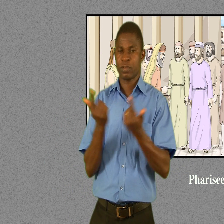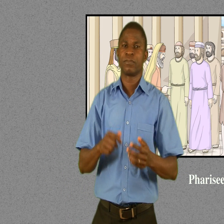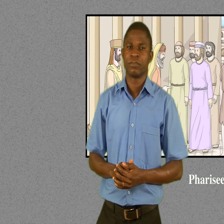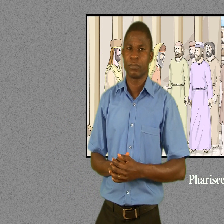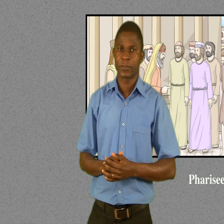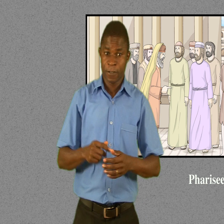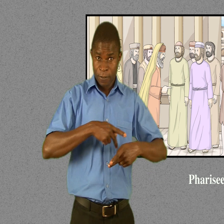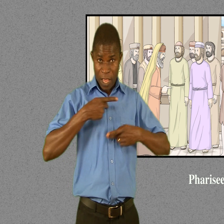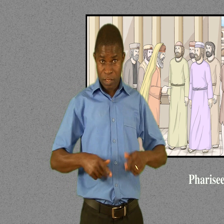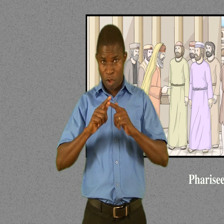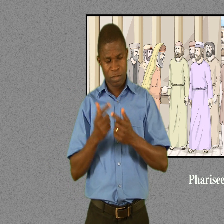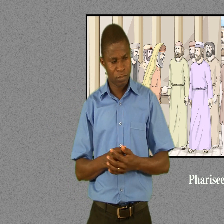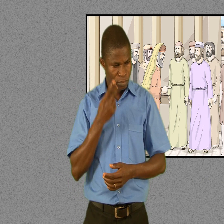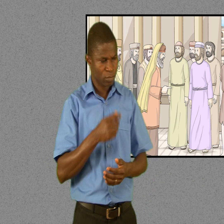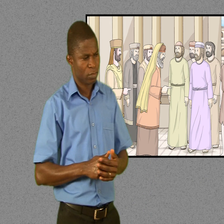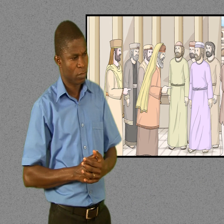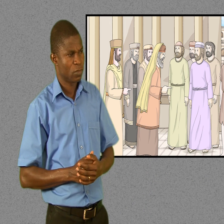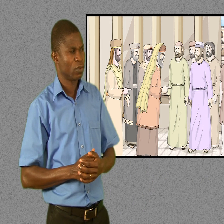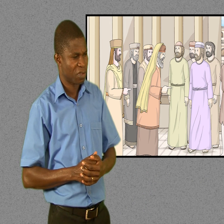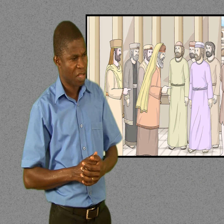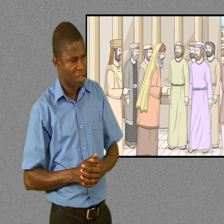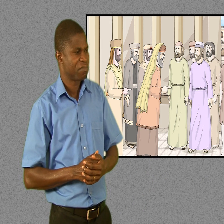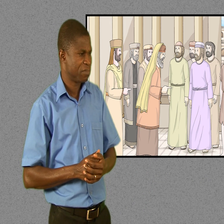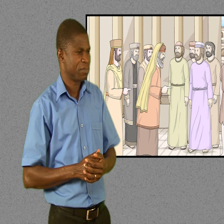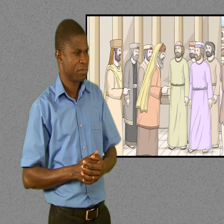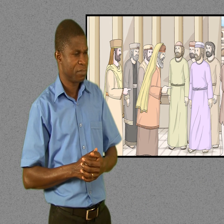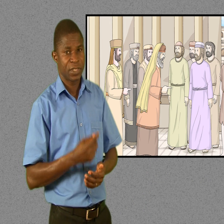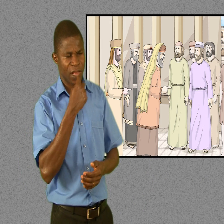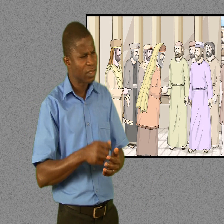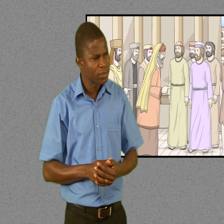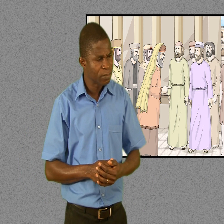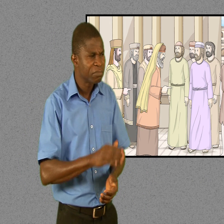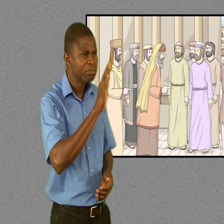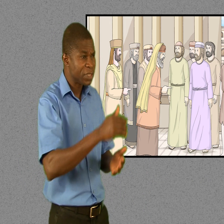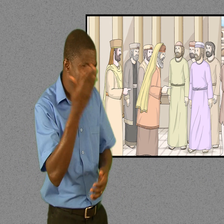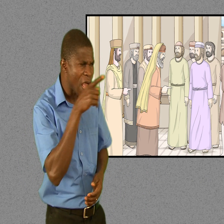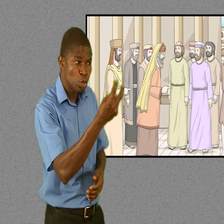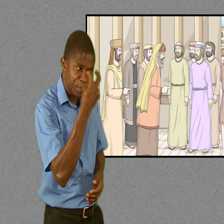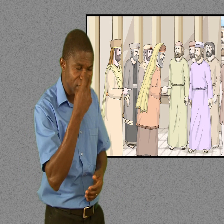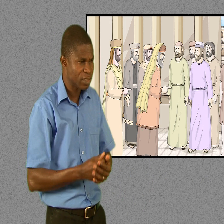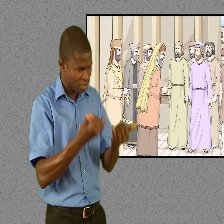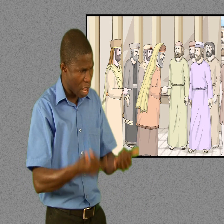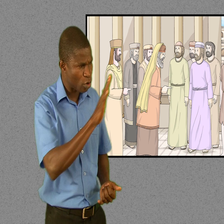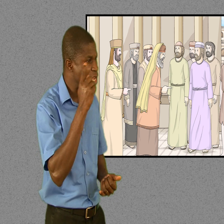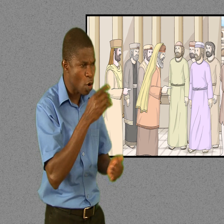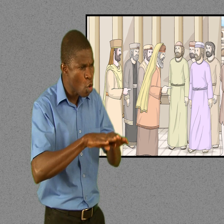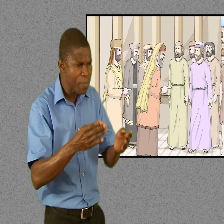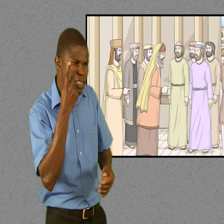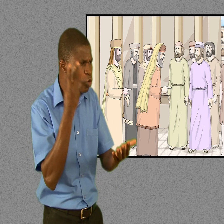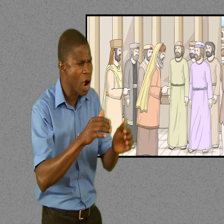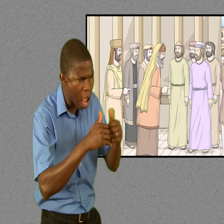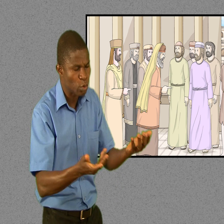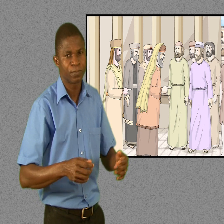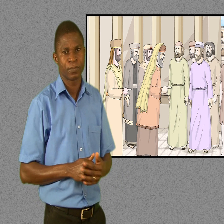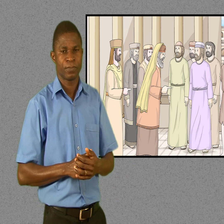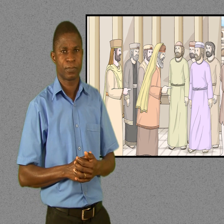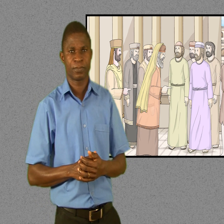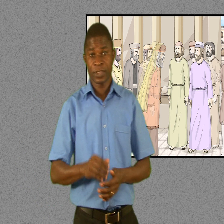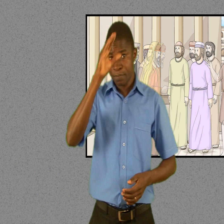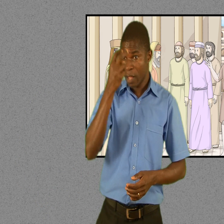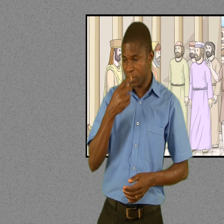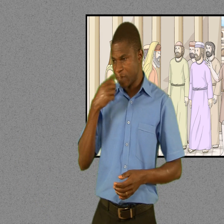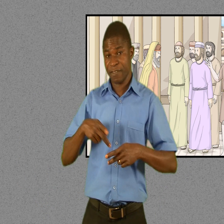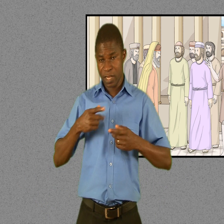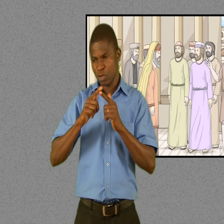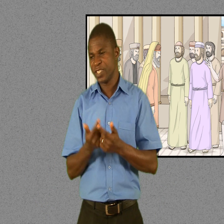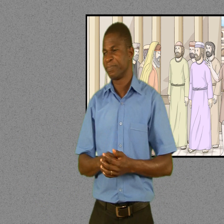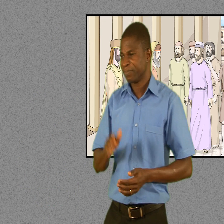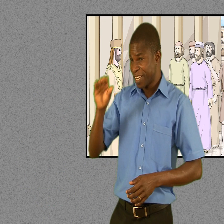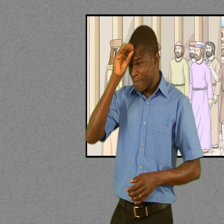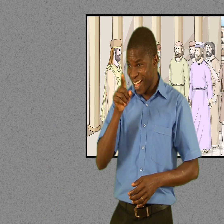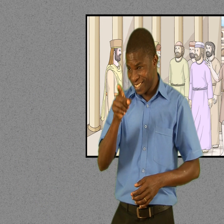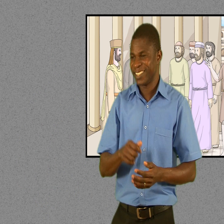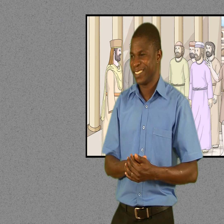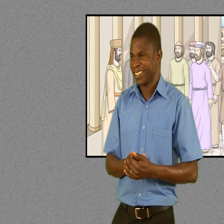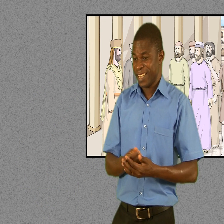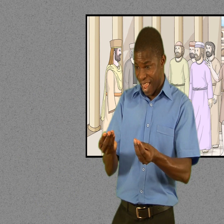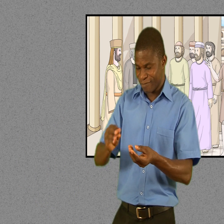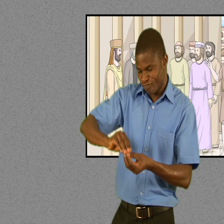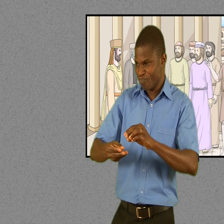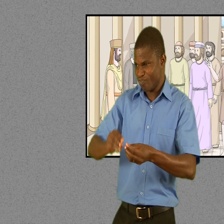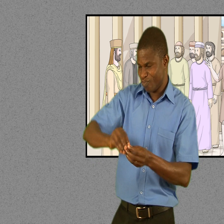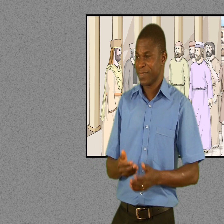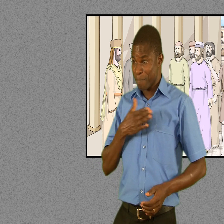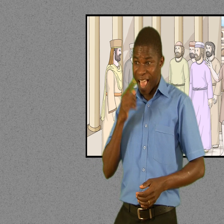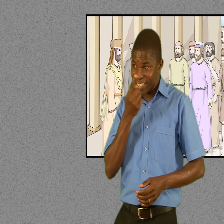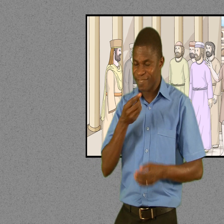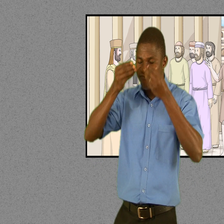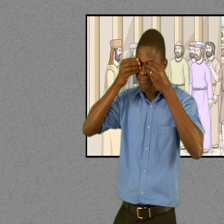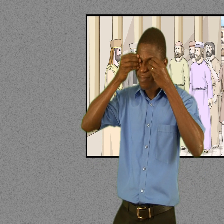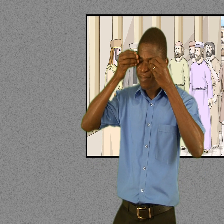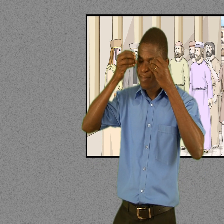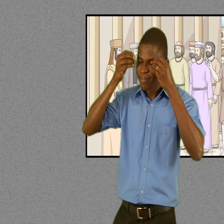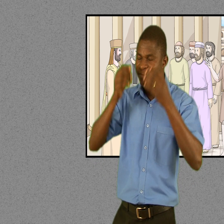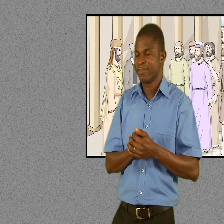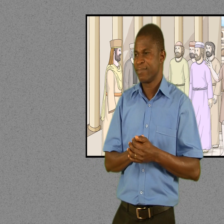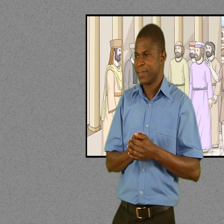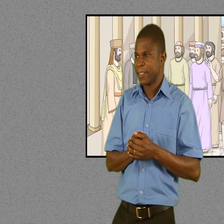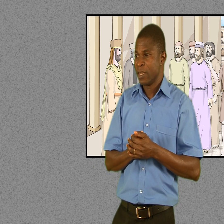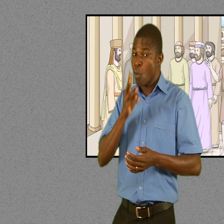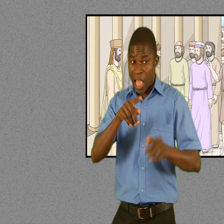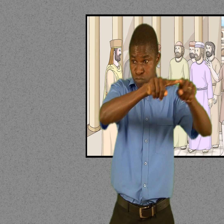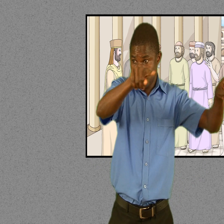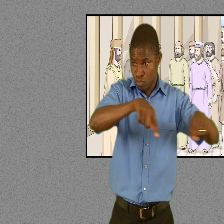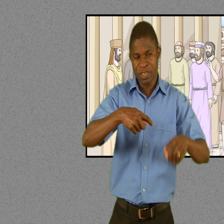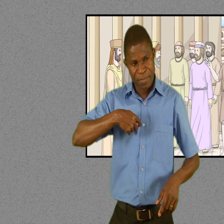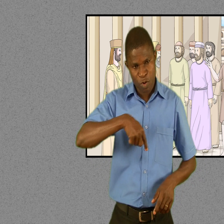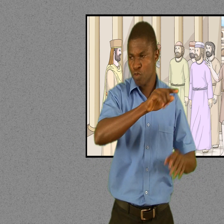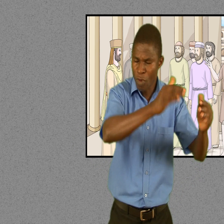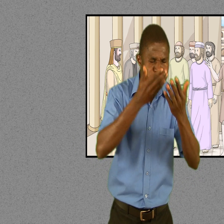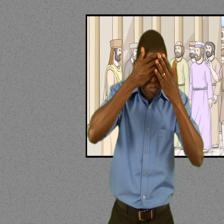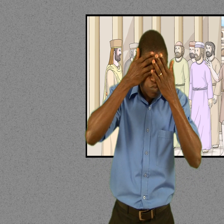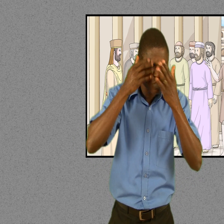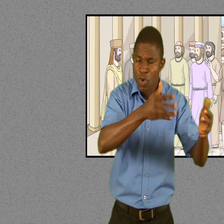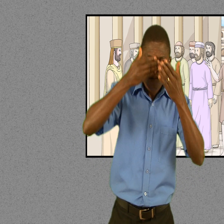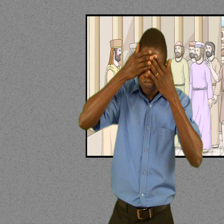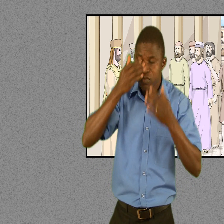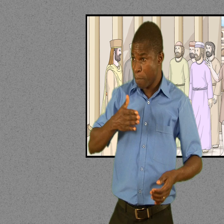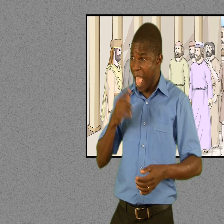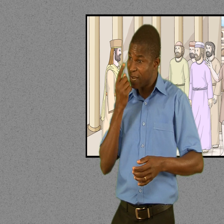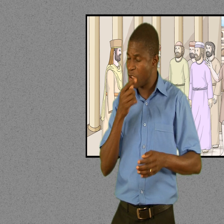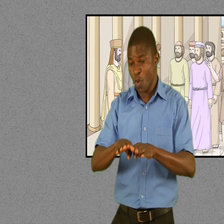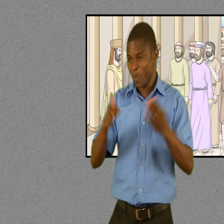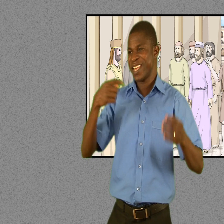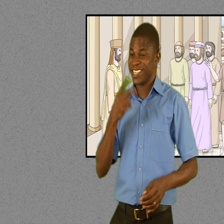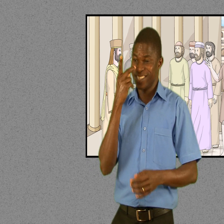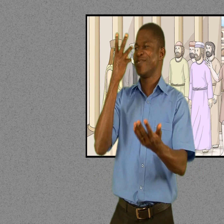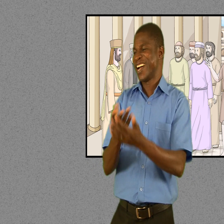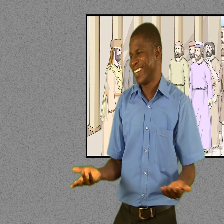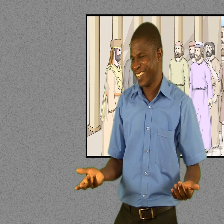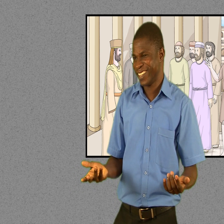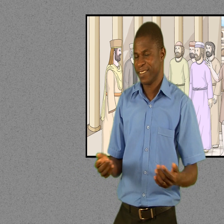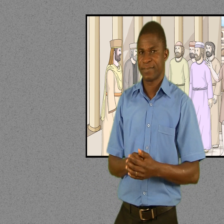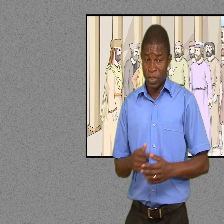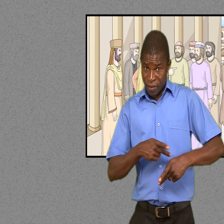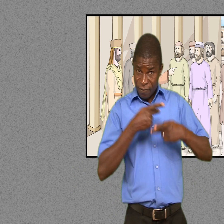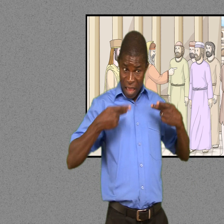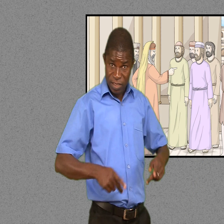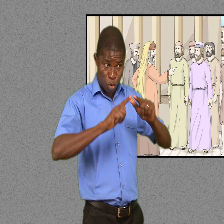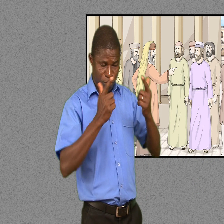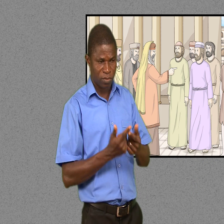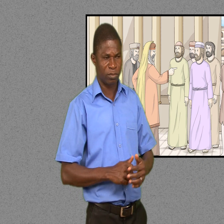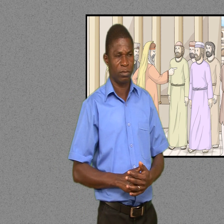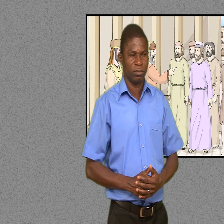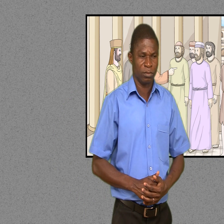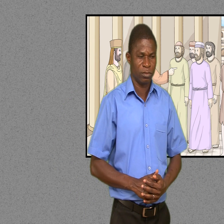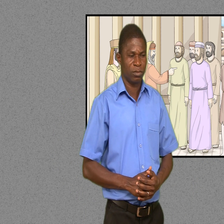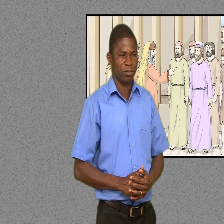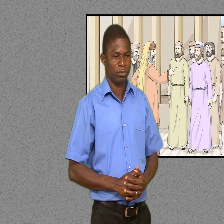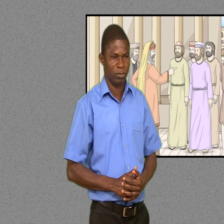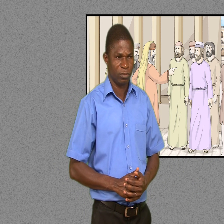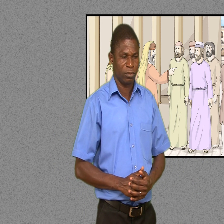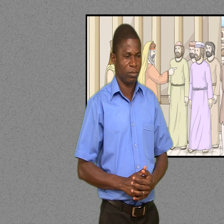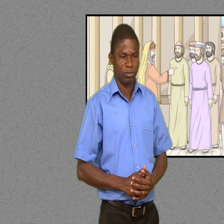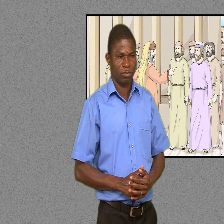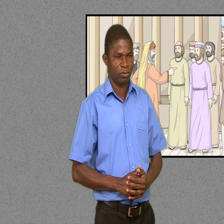So the Pharisees also asked him how he had received his sight. The man answered, “He put mud on my eyes, and I washed, and now I can see.”